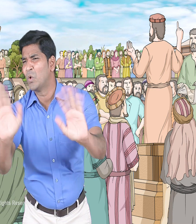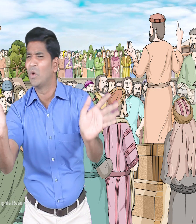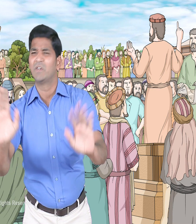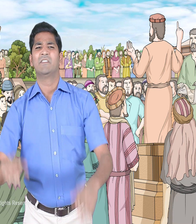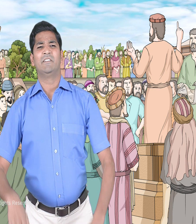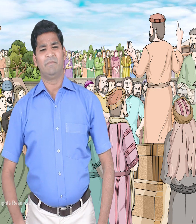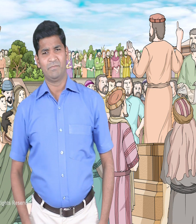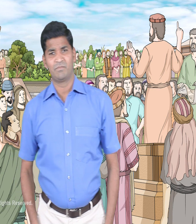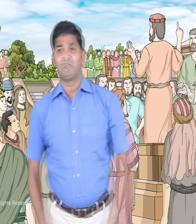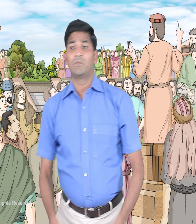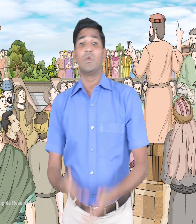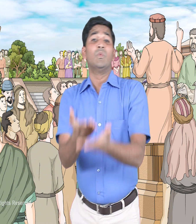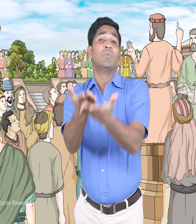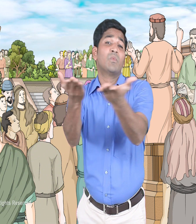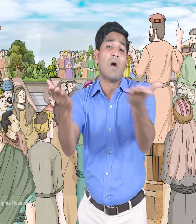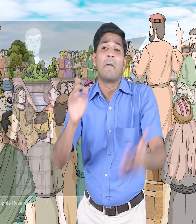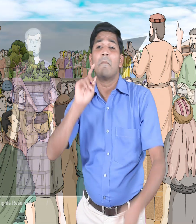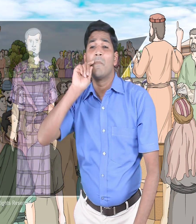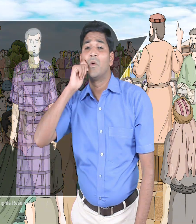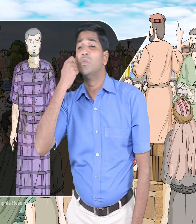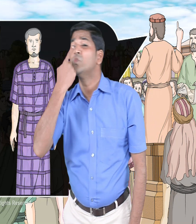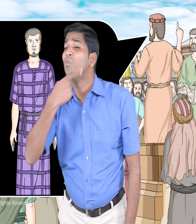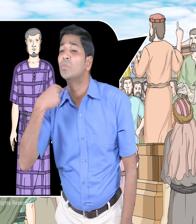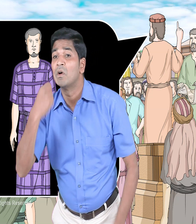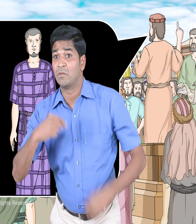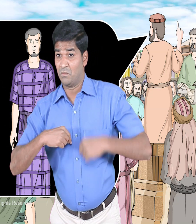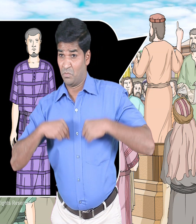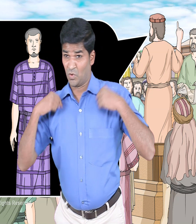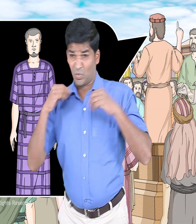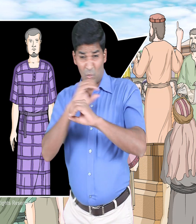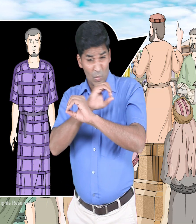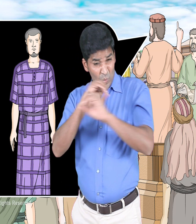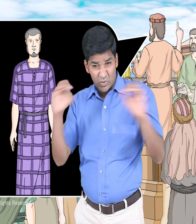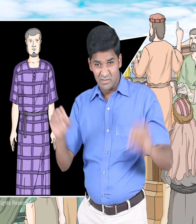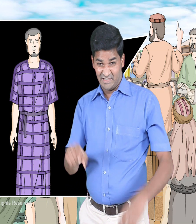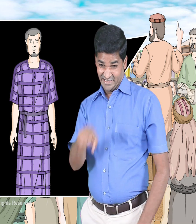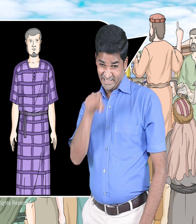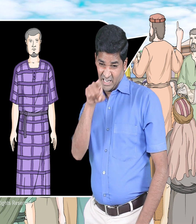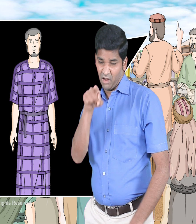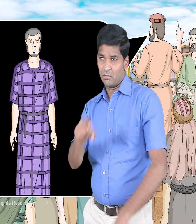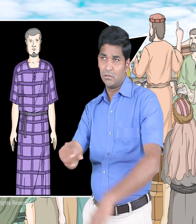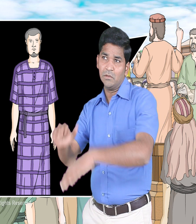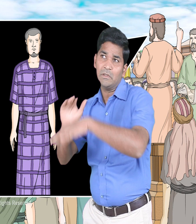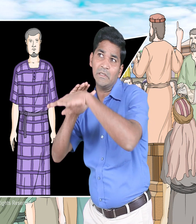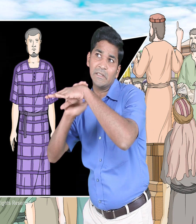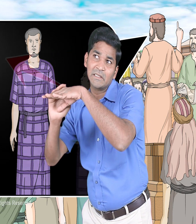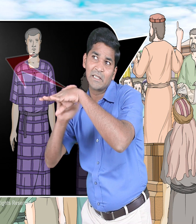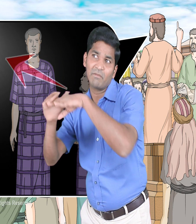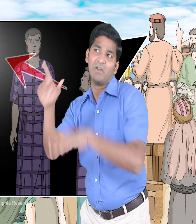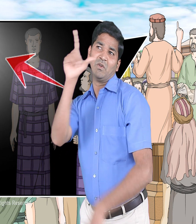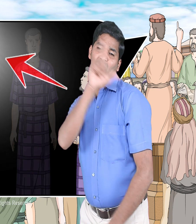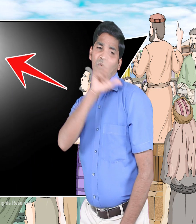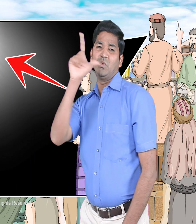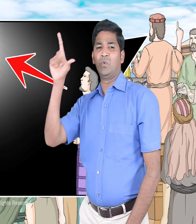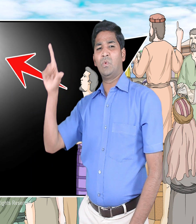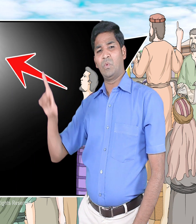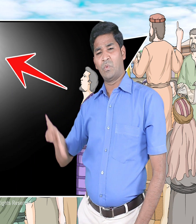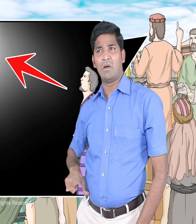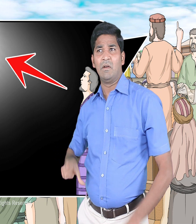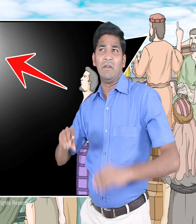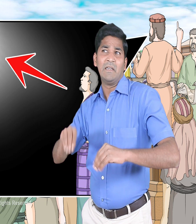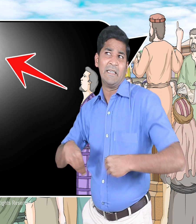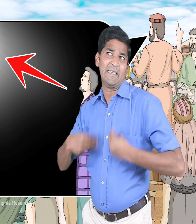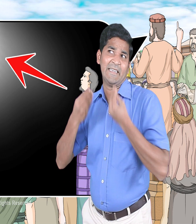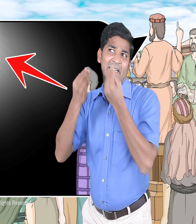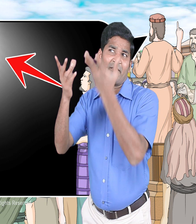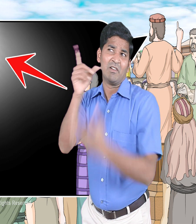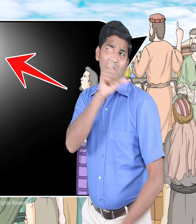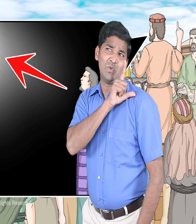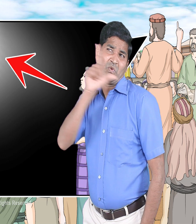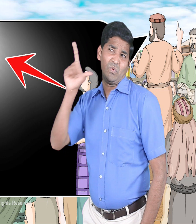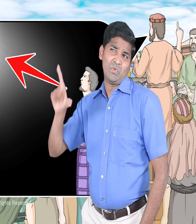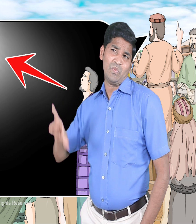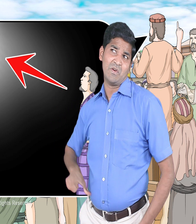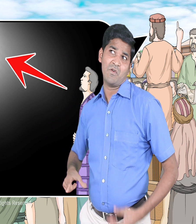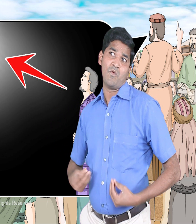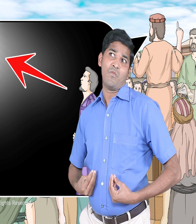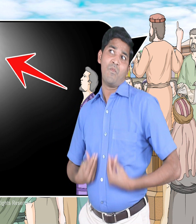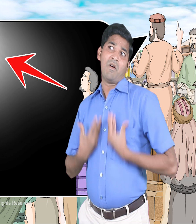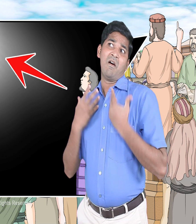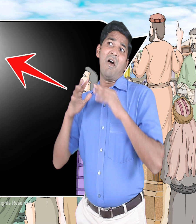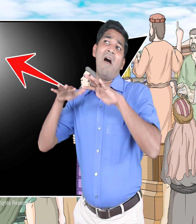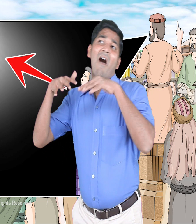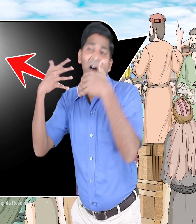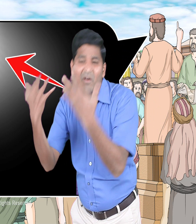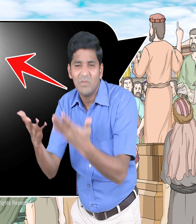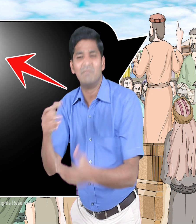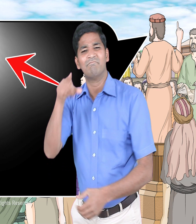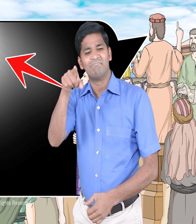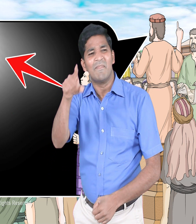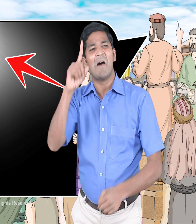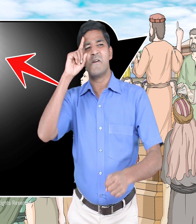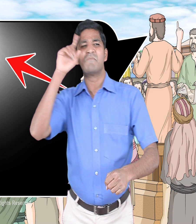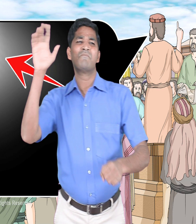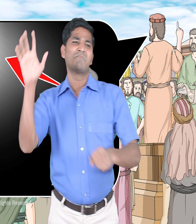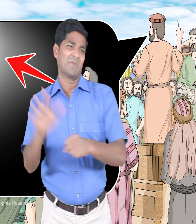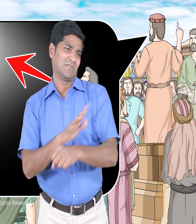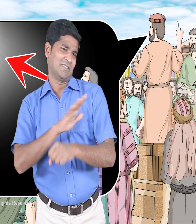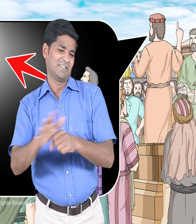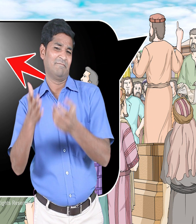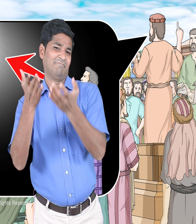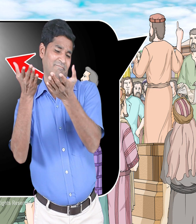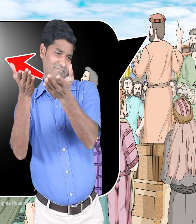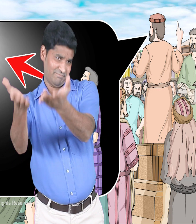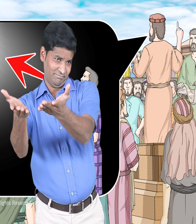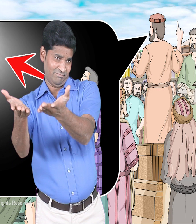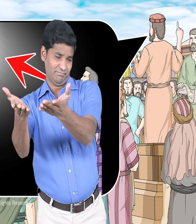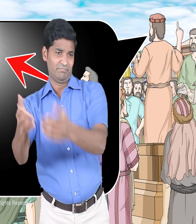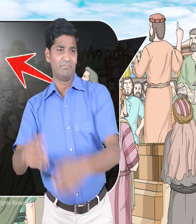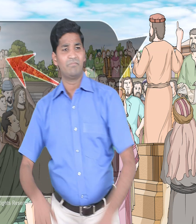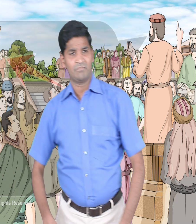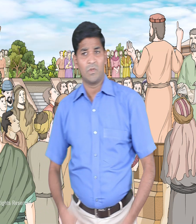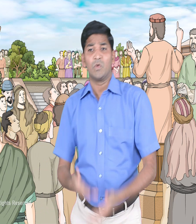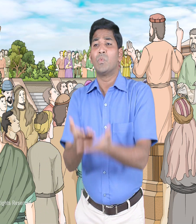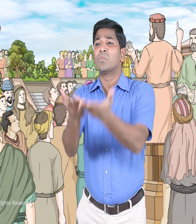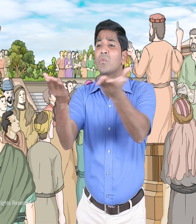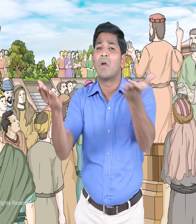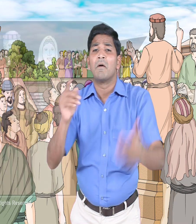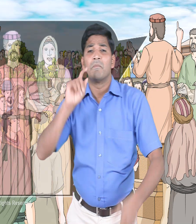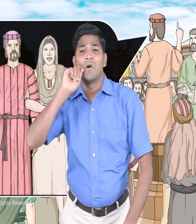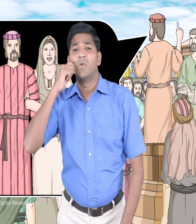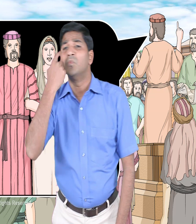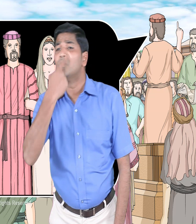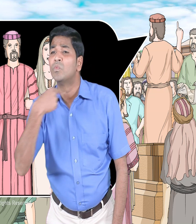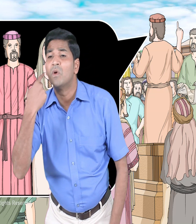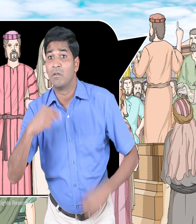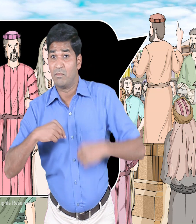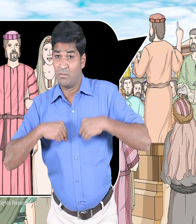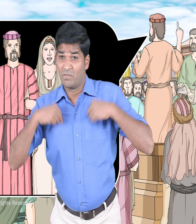The unmarried man is concerned about the work of the Lord, how he can please the Lord.